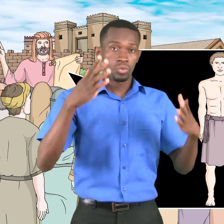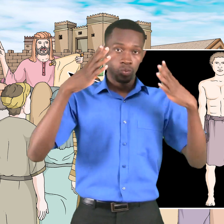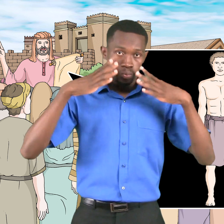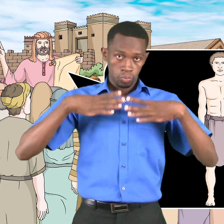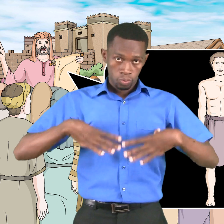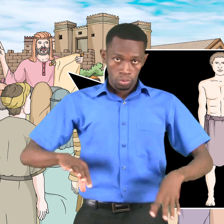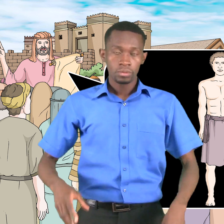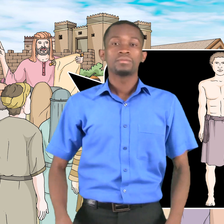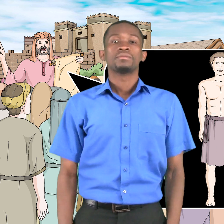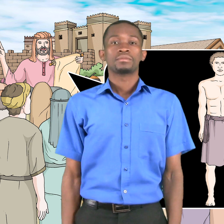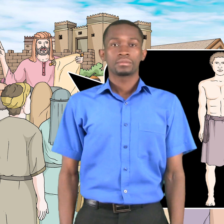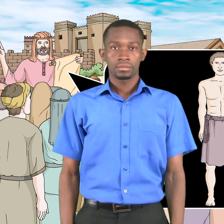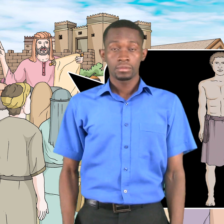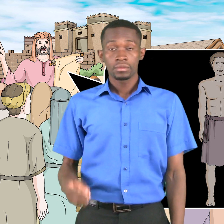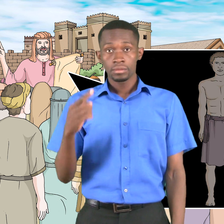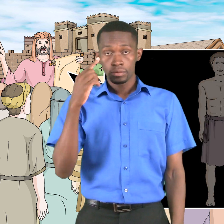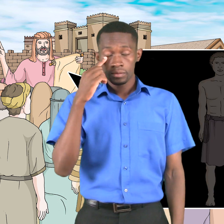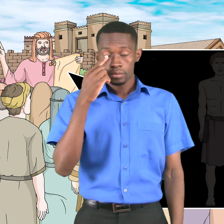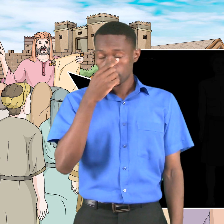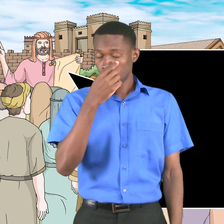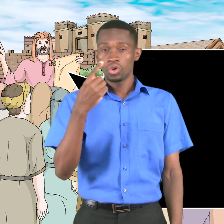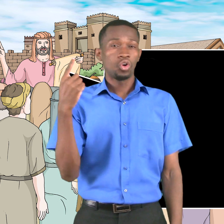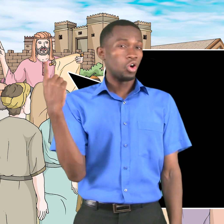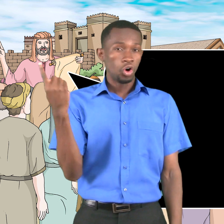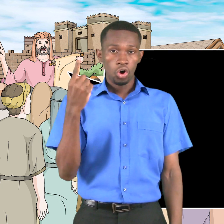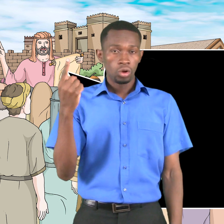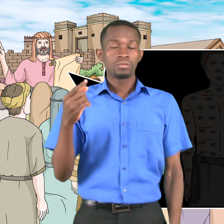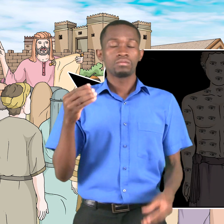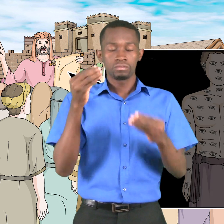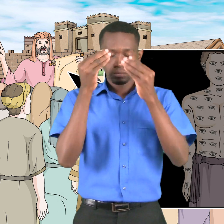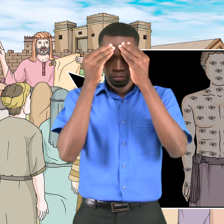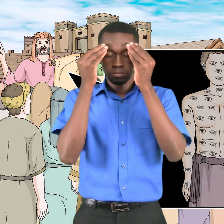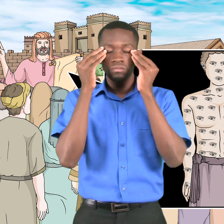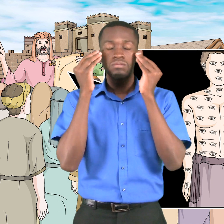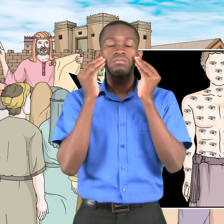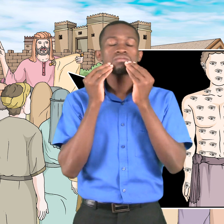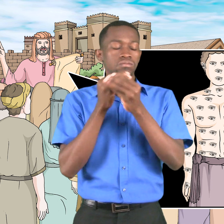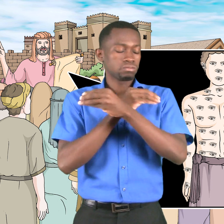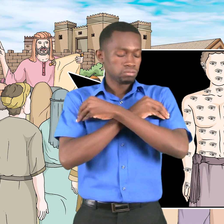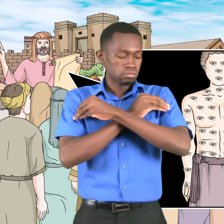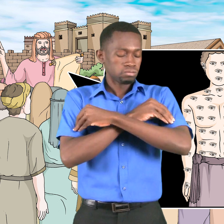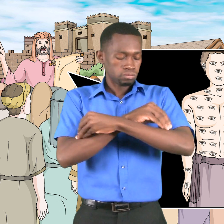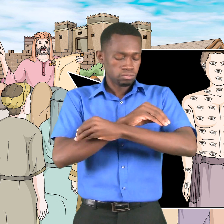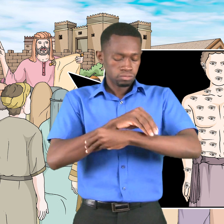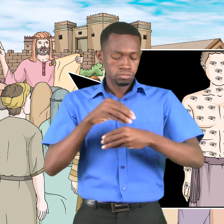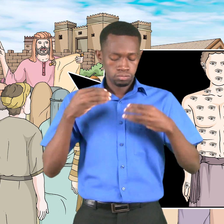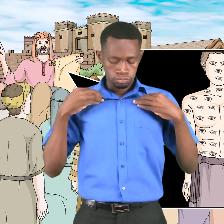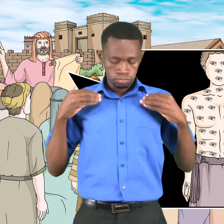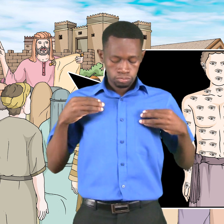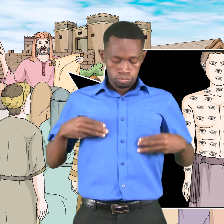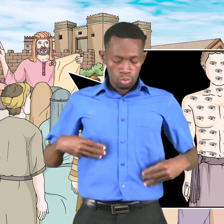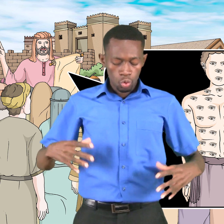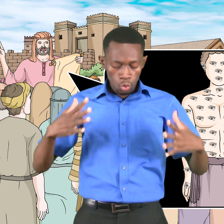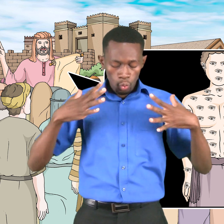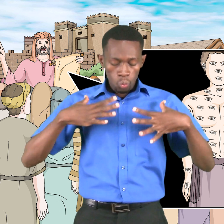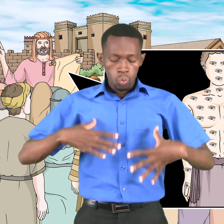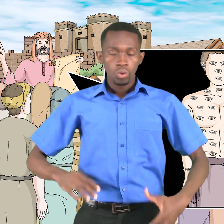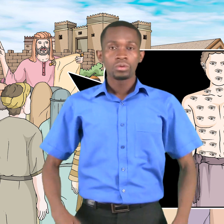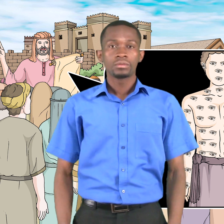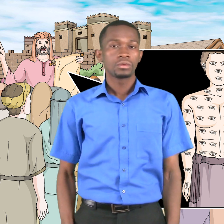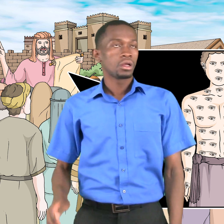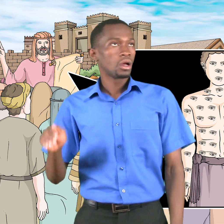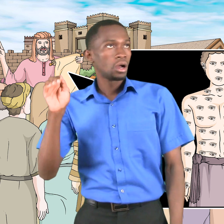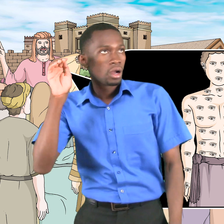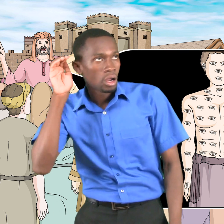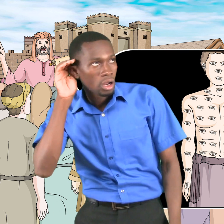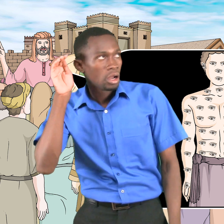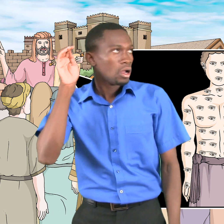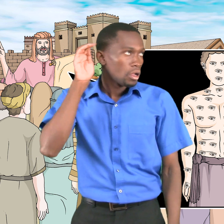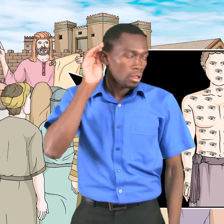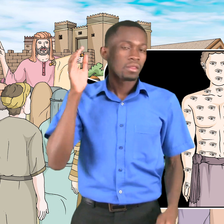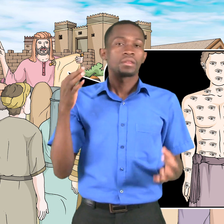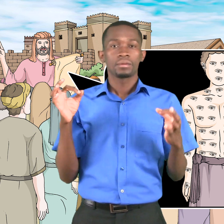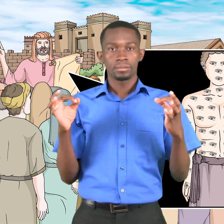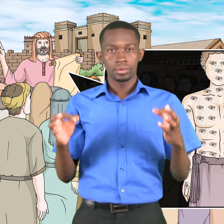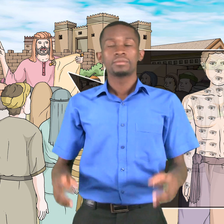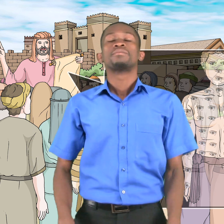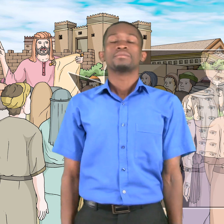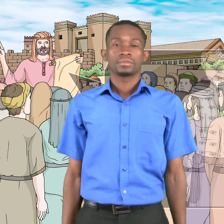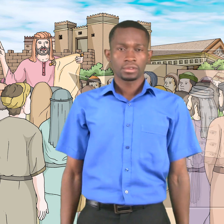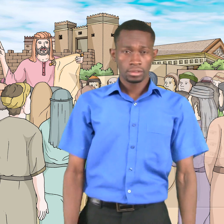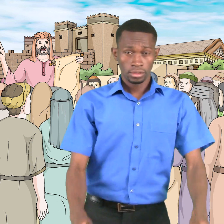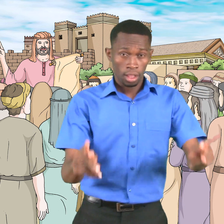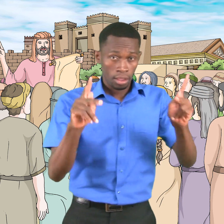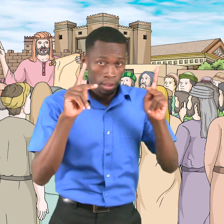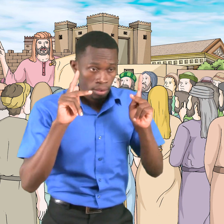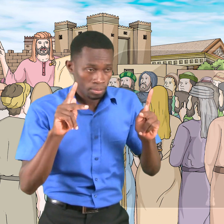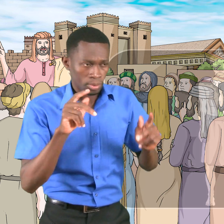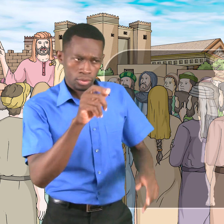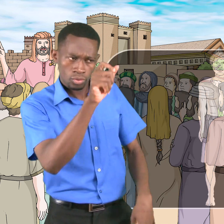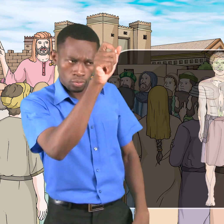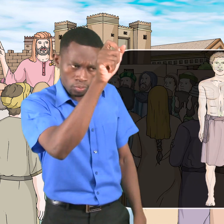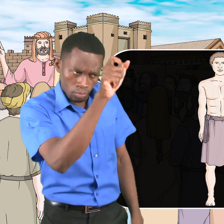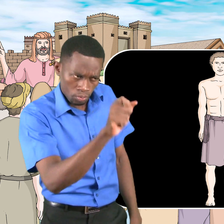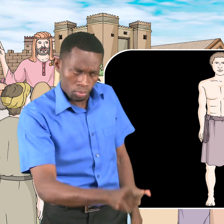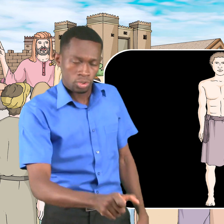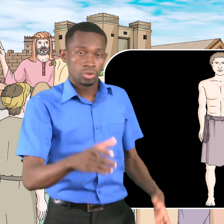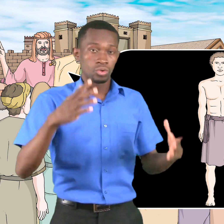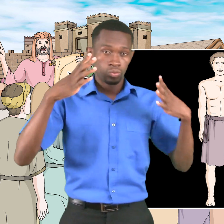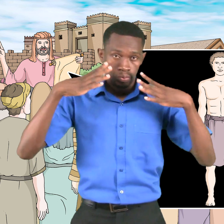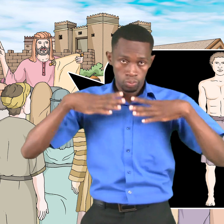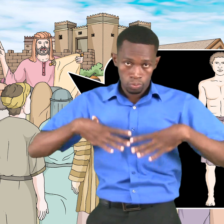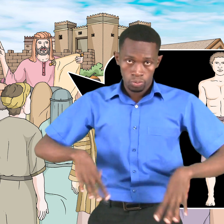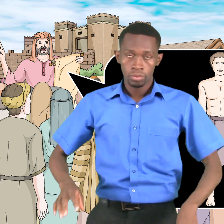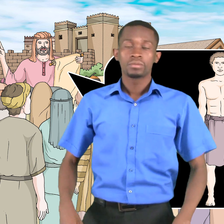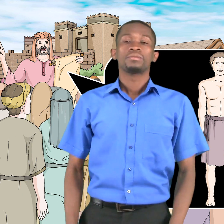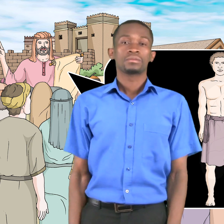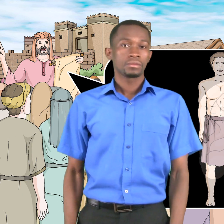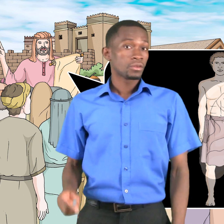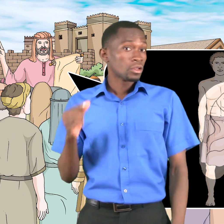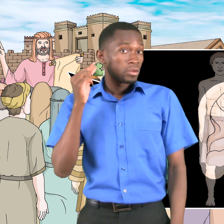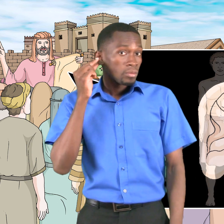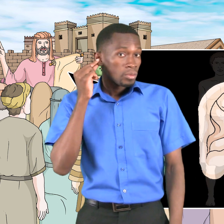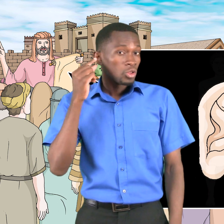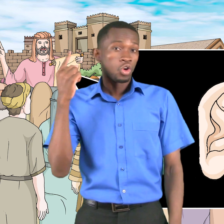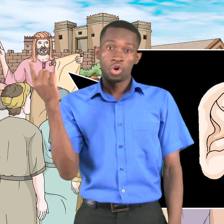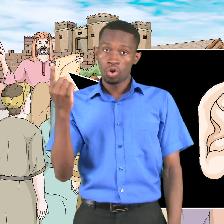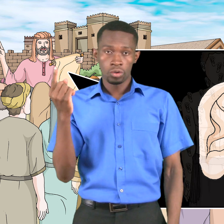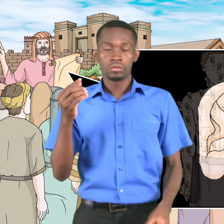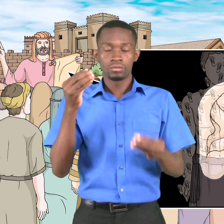If the whole body were an eye, where would the sense of hearing be?